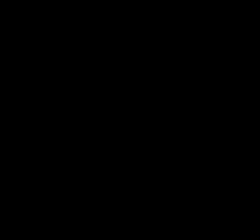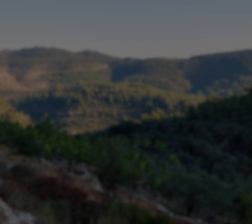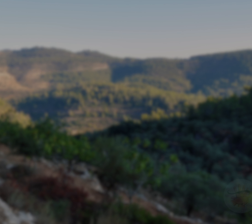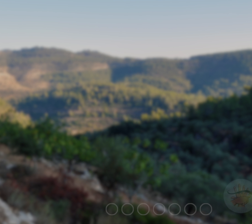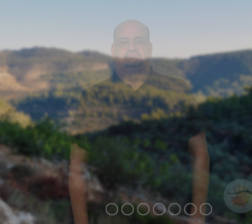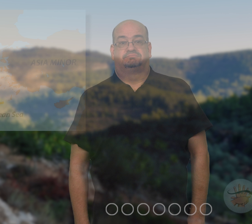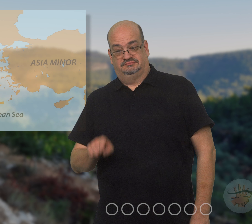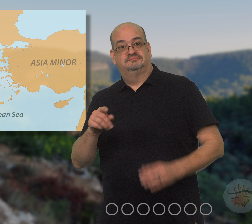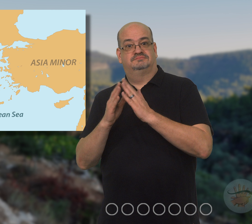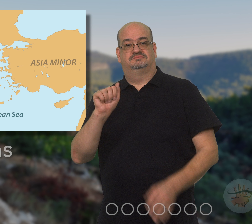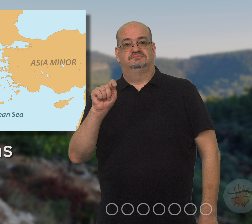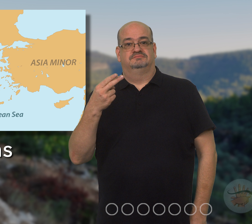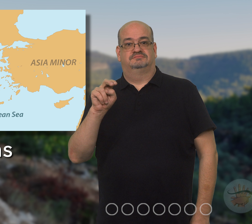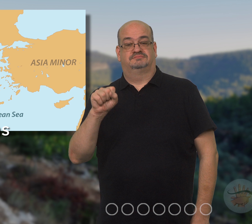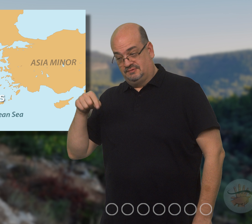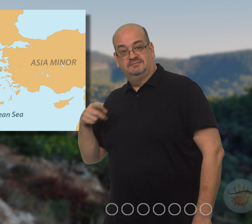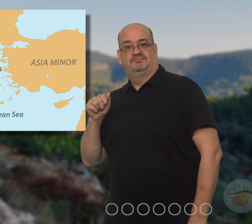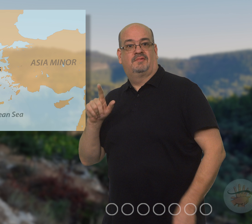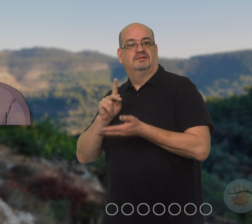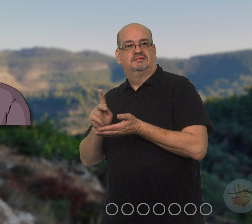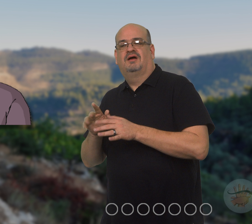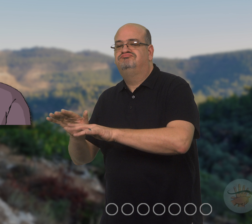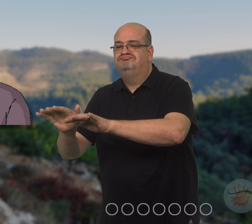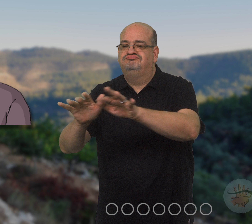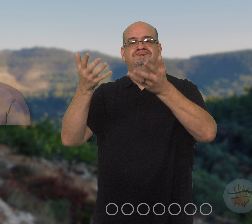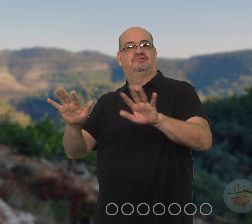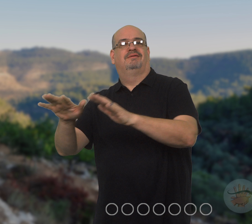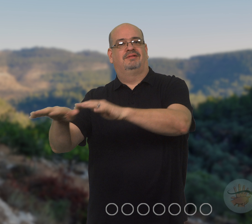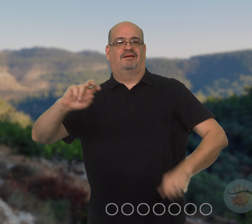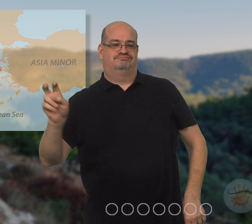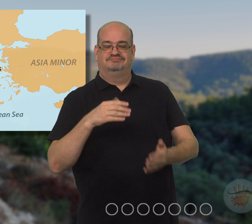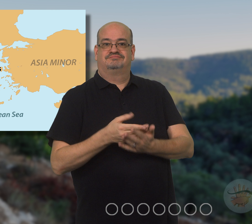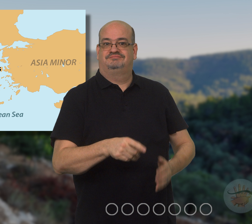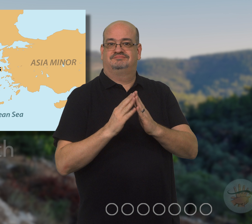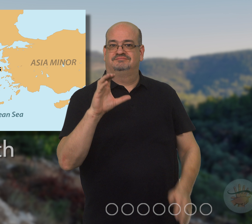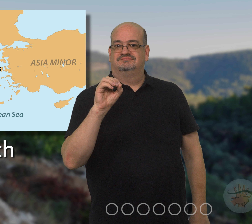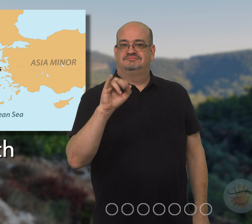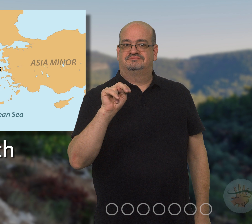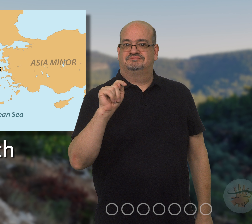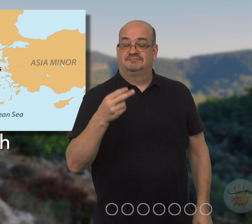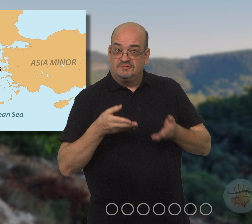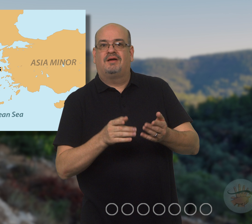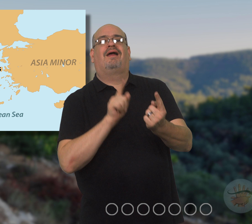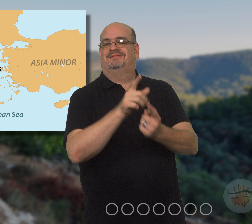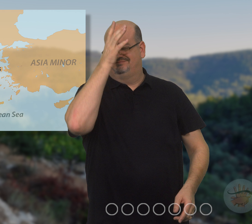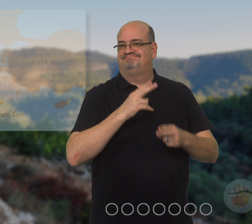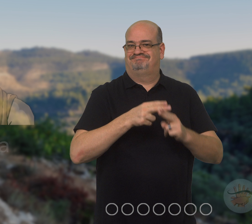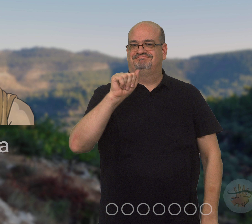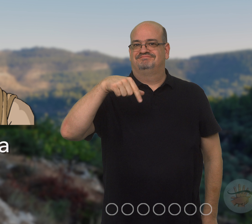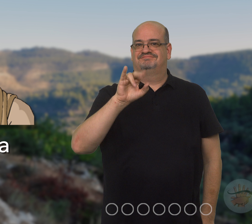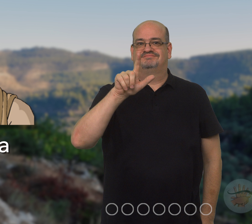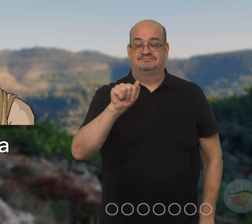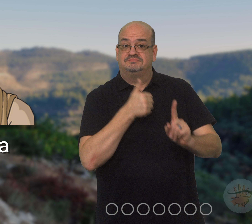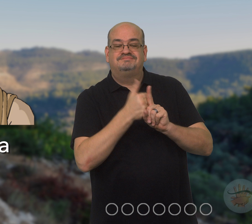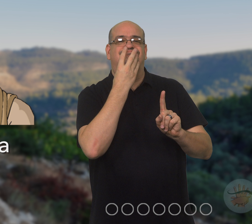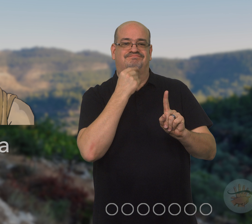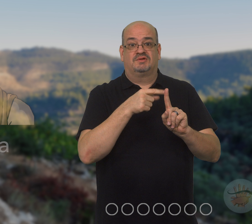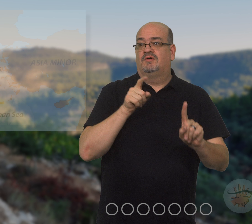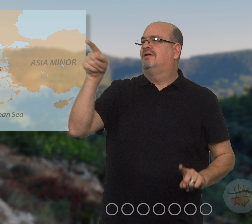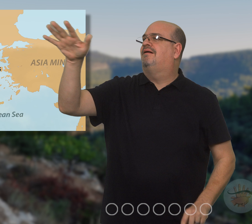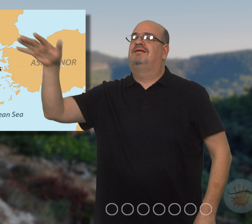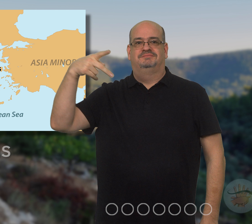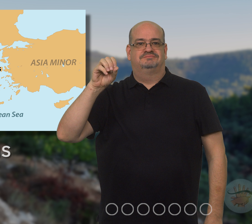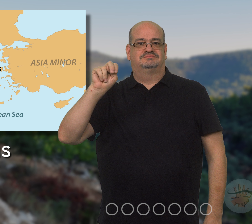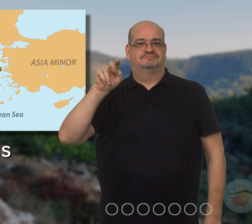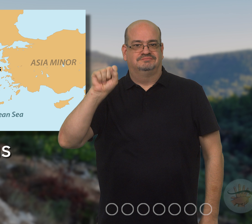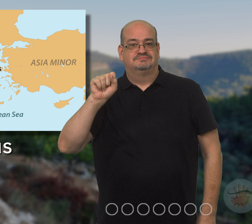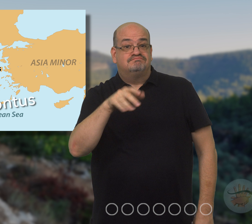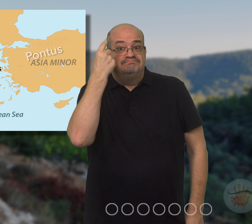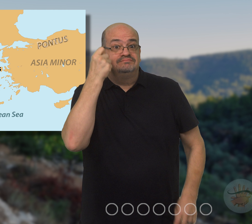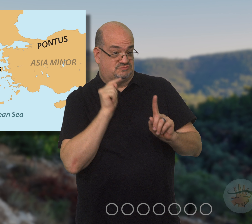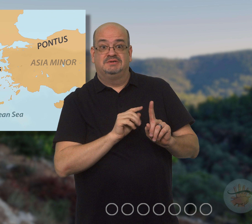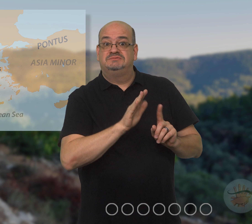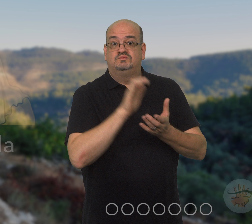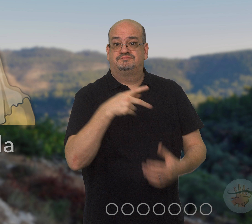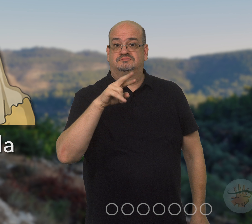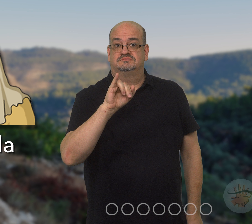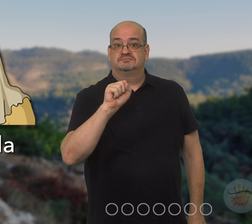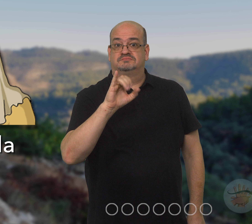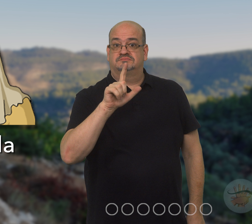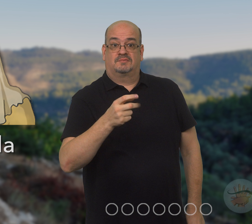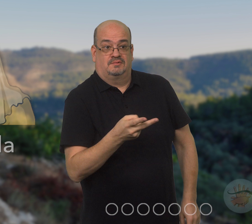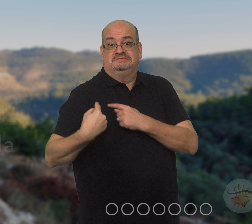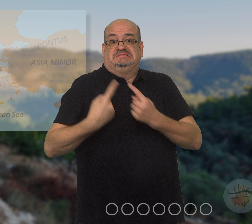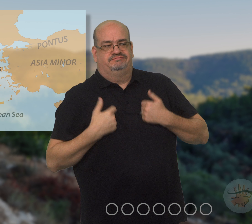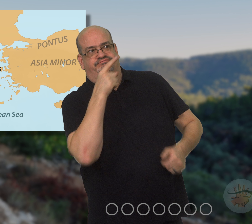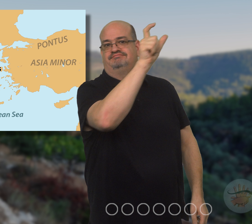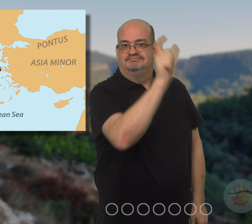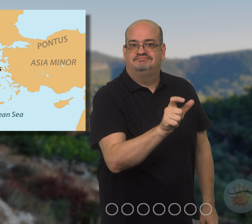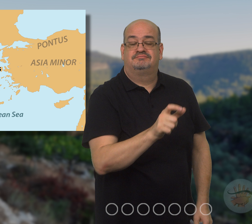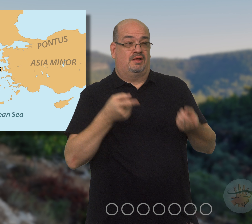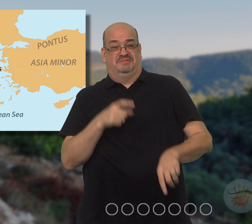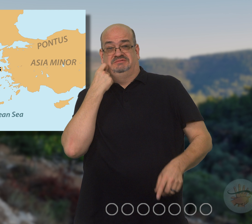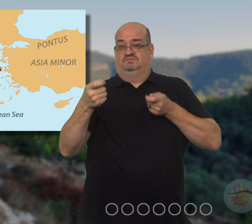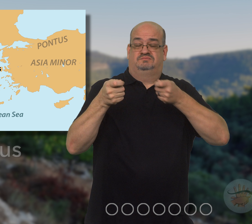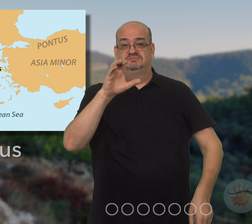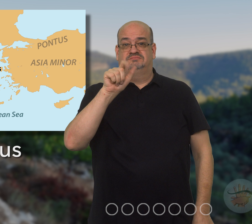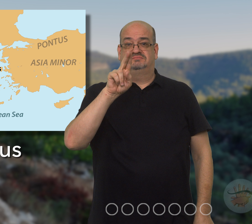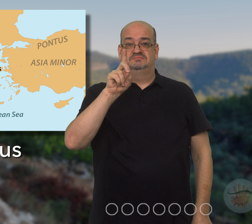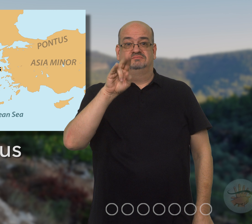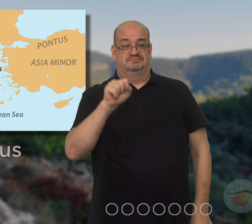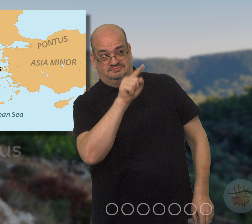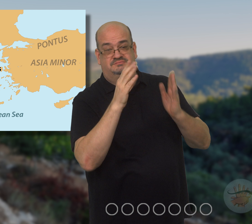After this, Paul left Athens and went to Corinth.